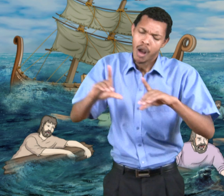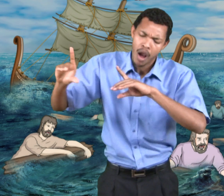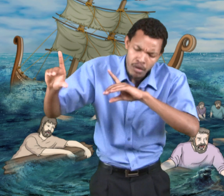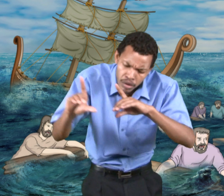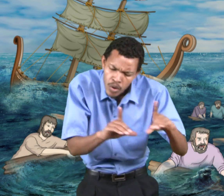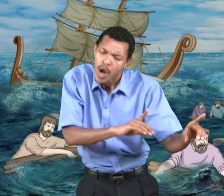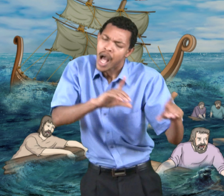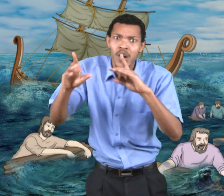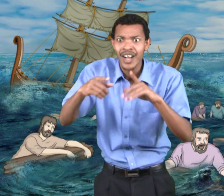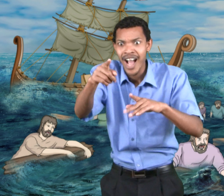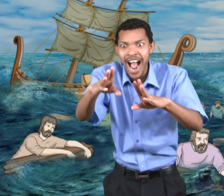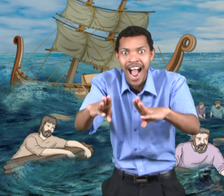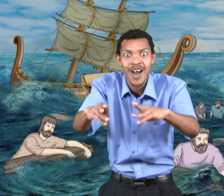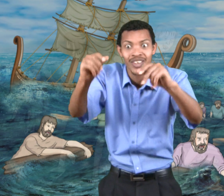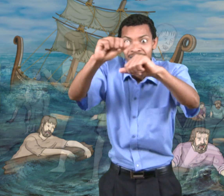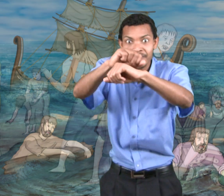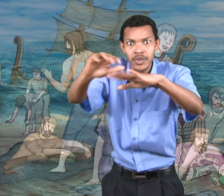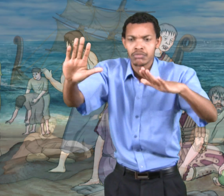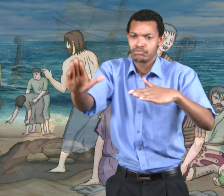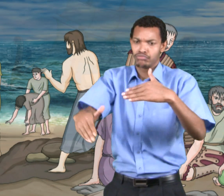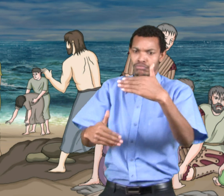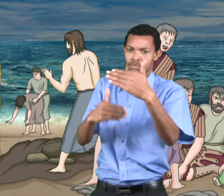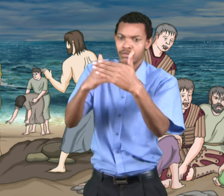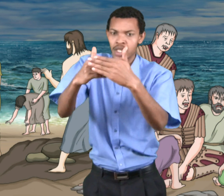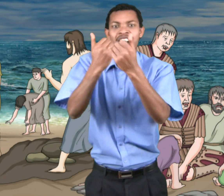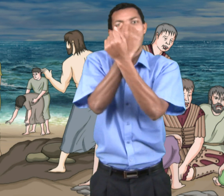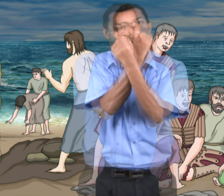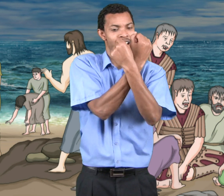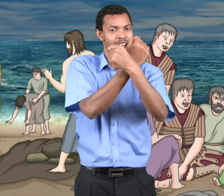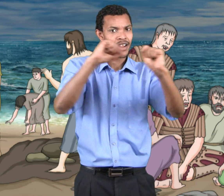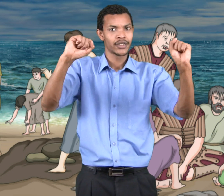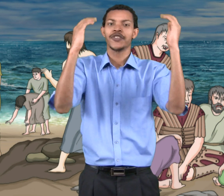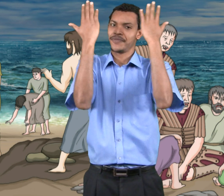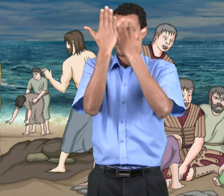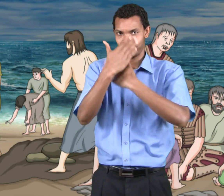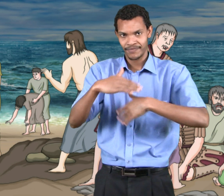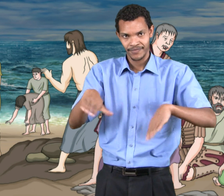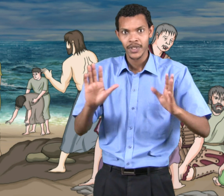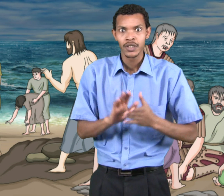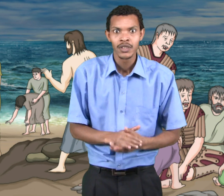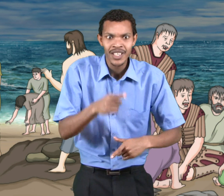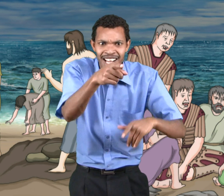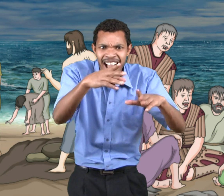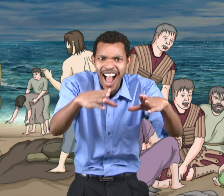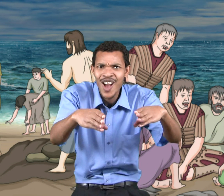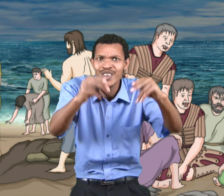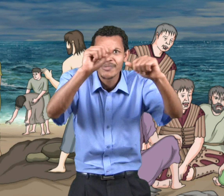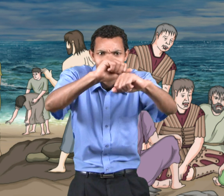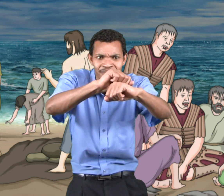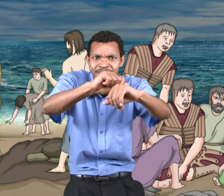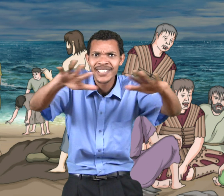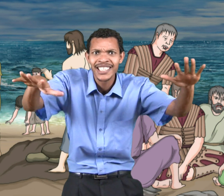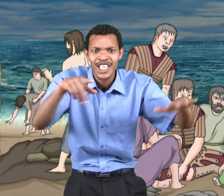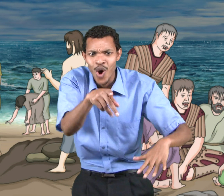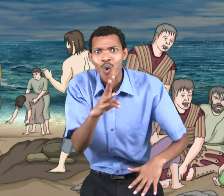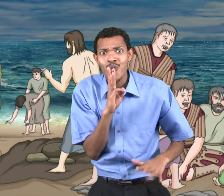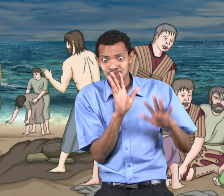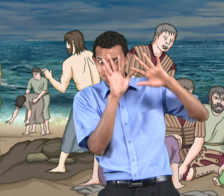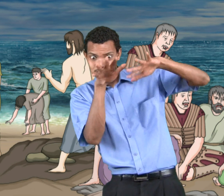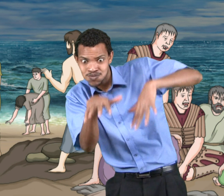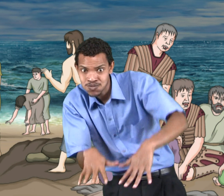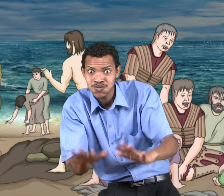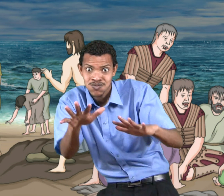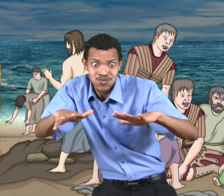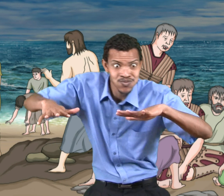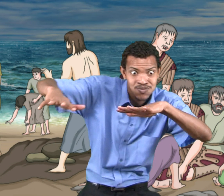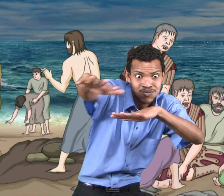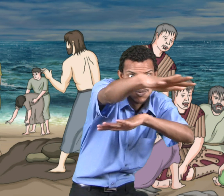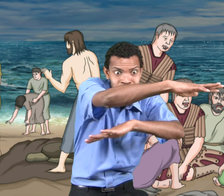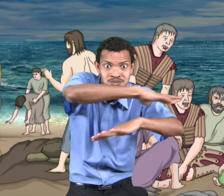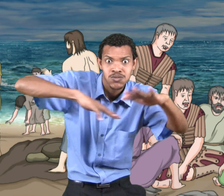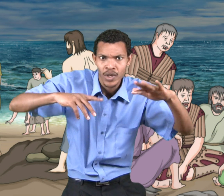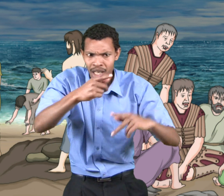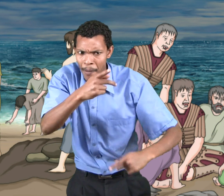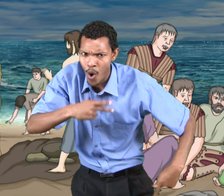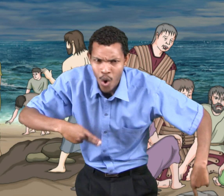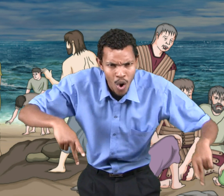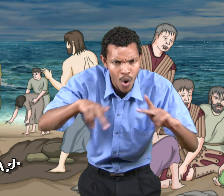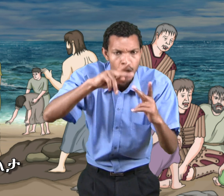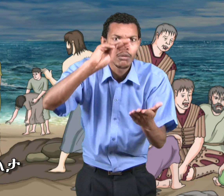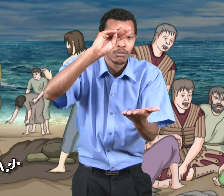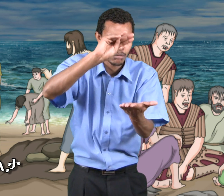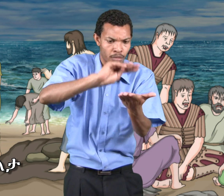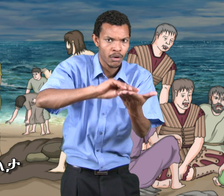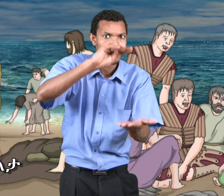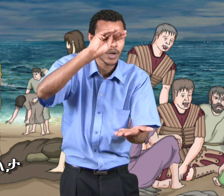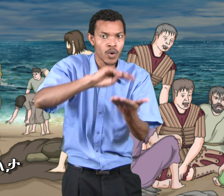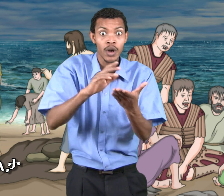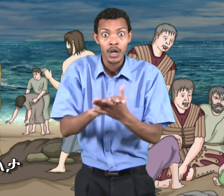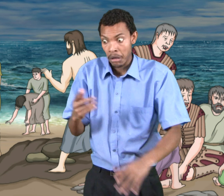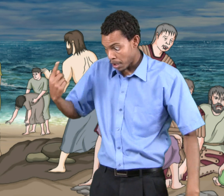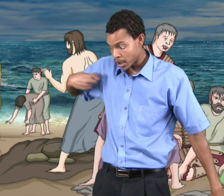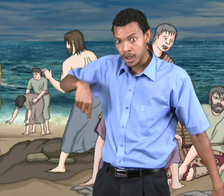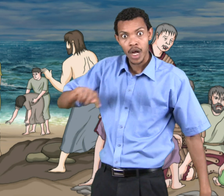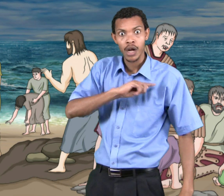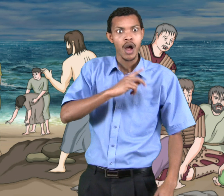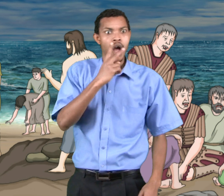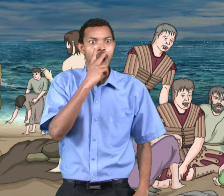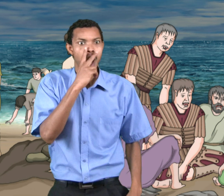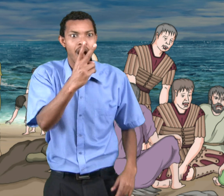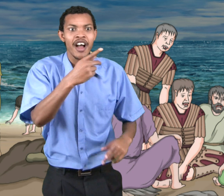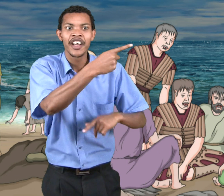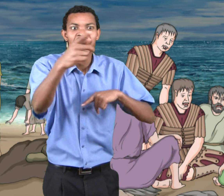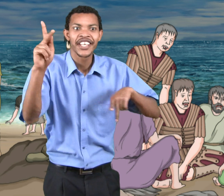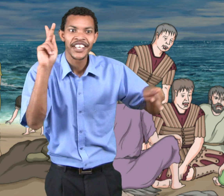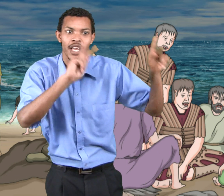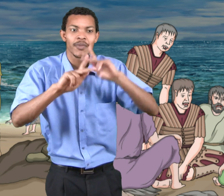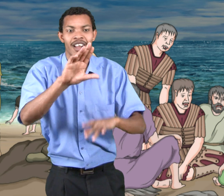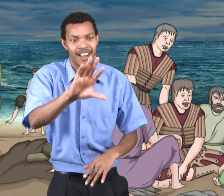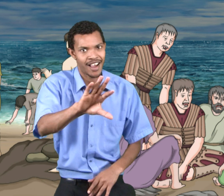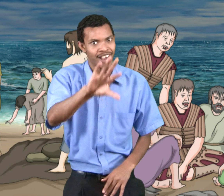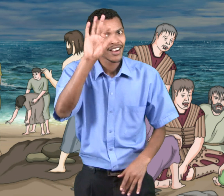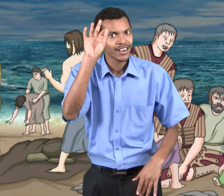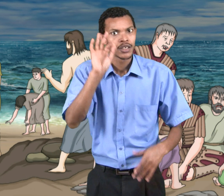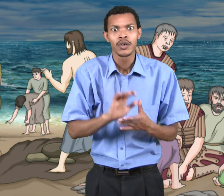In this way everyone was brought safely to land.